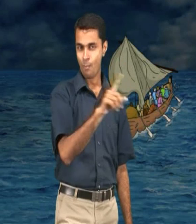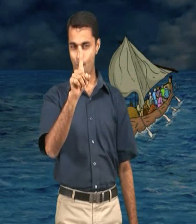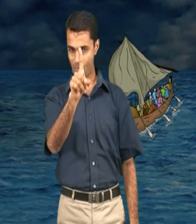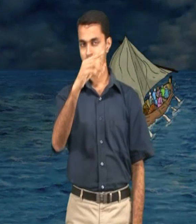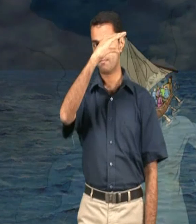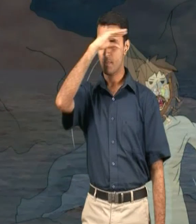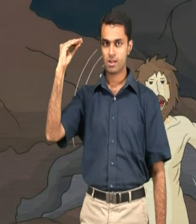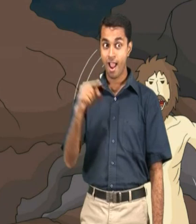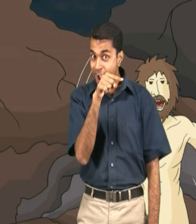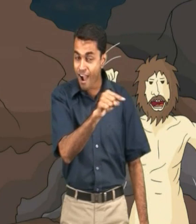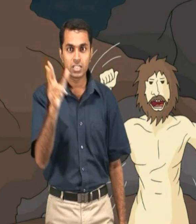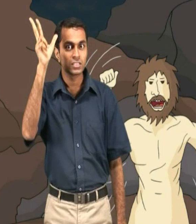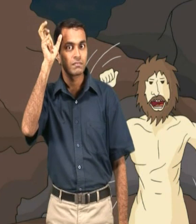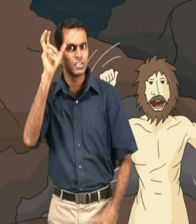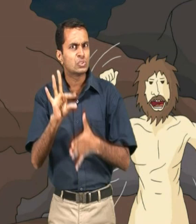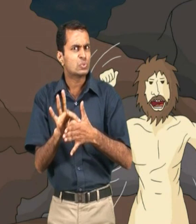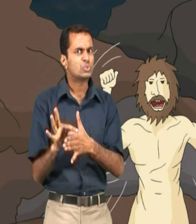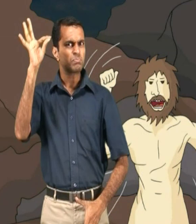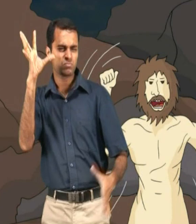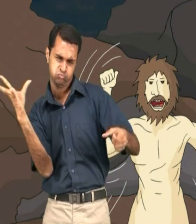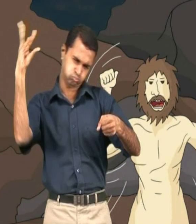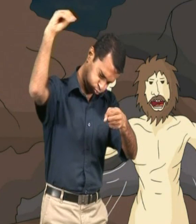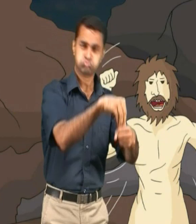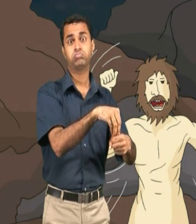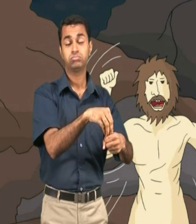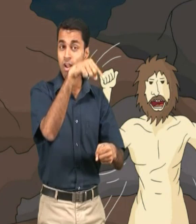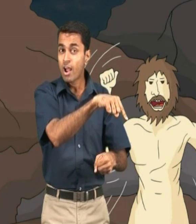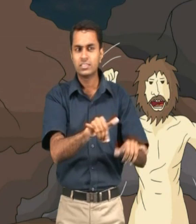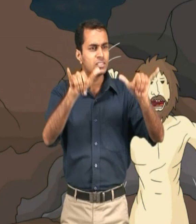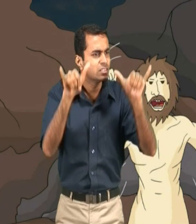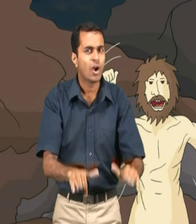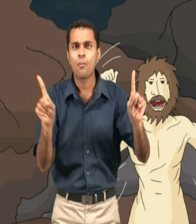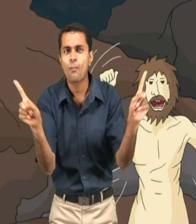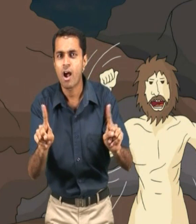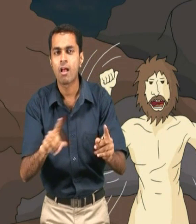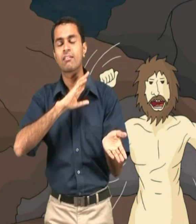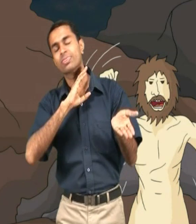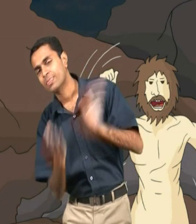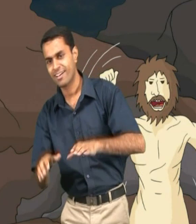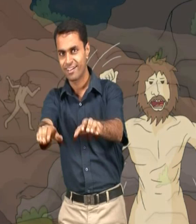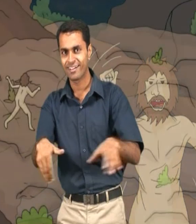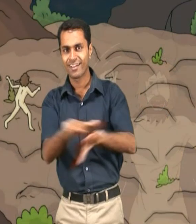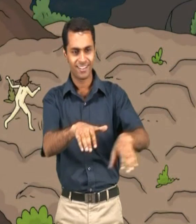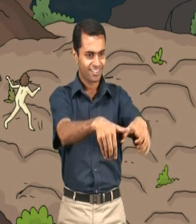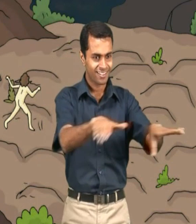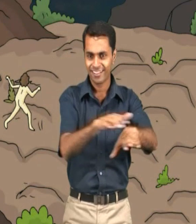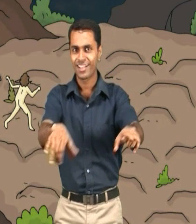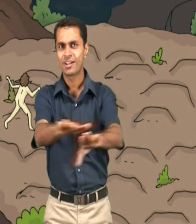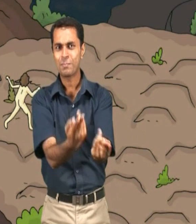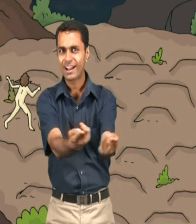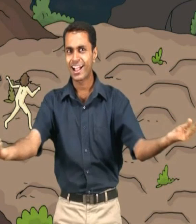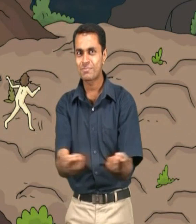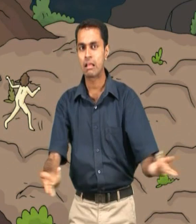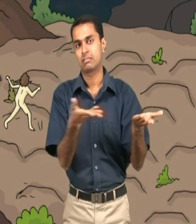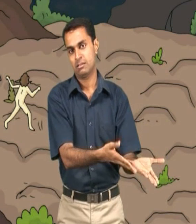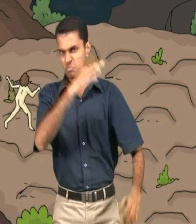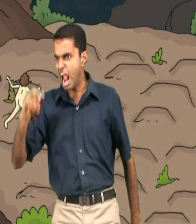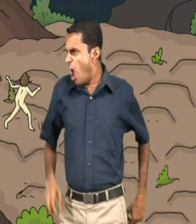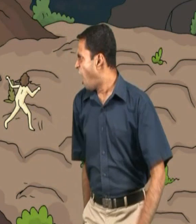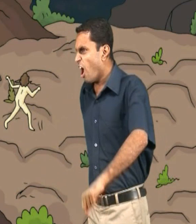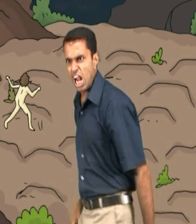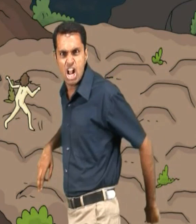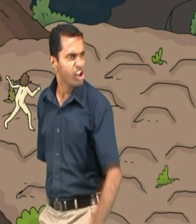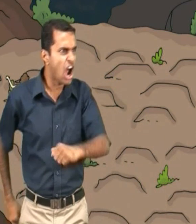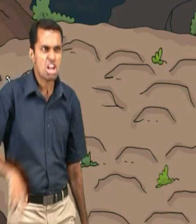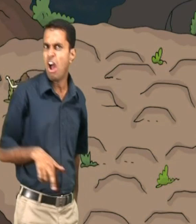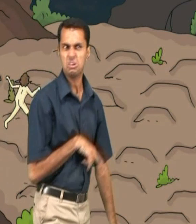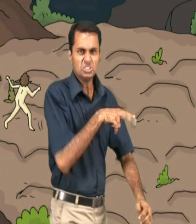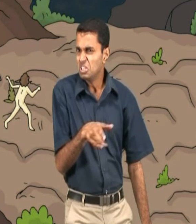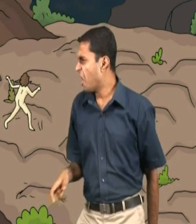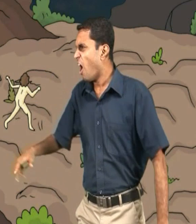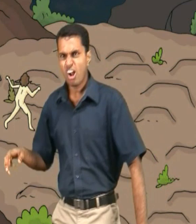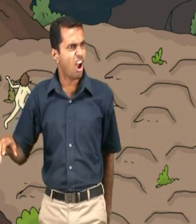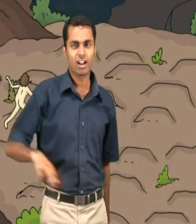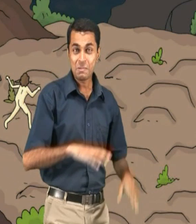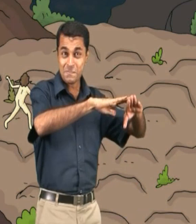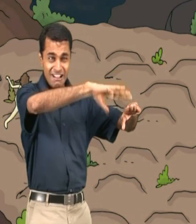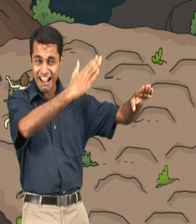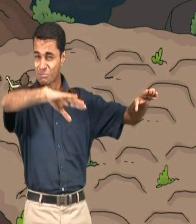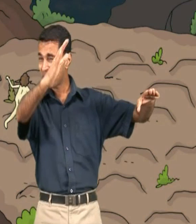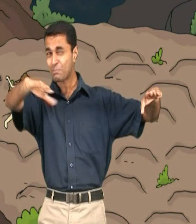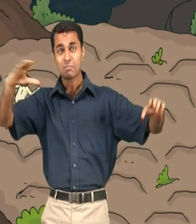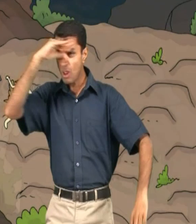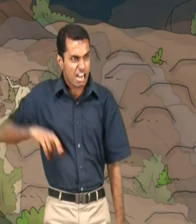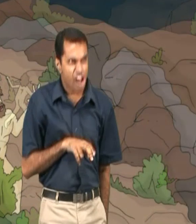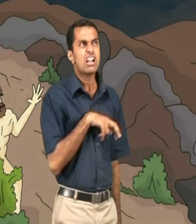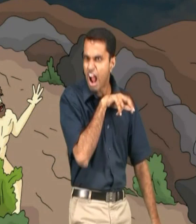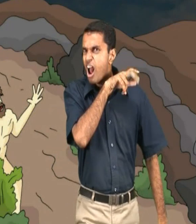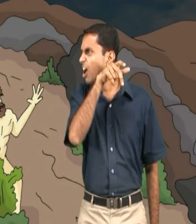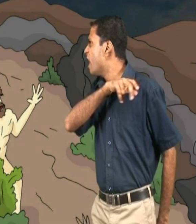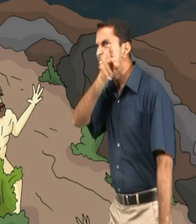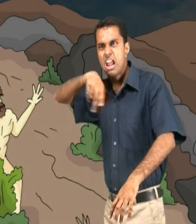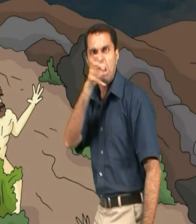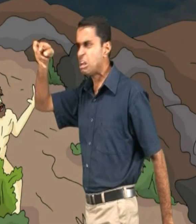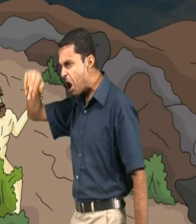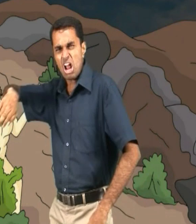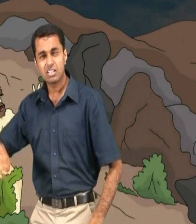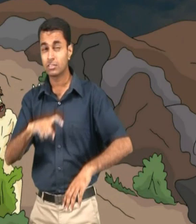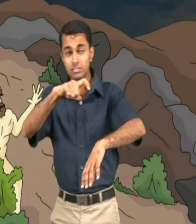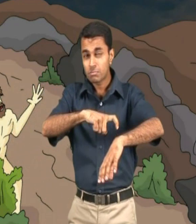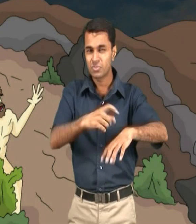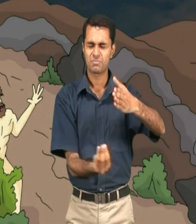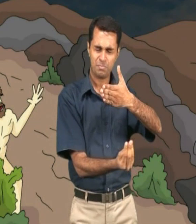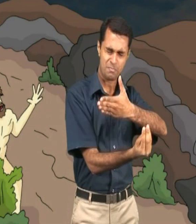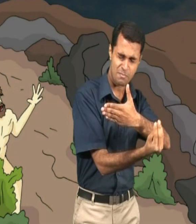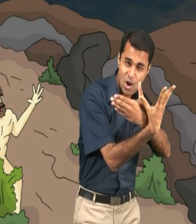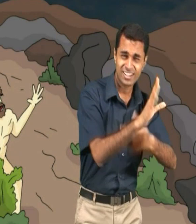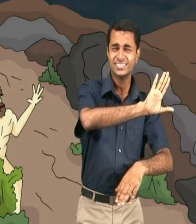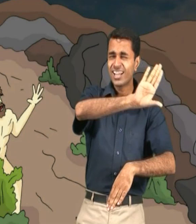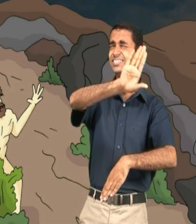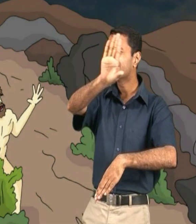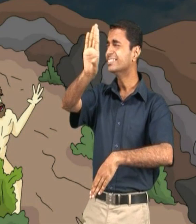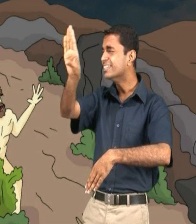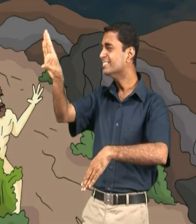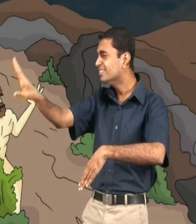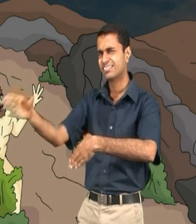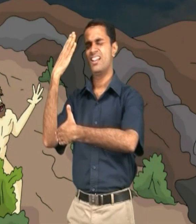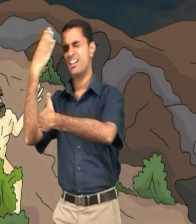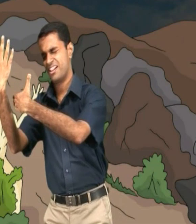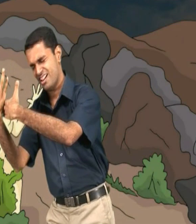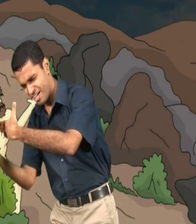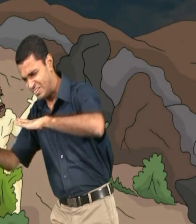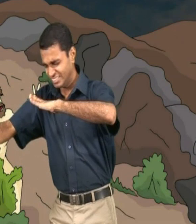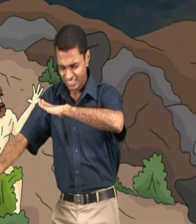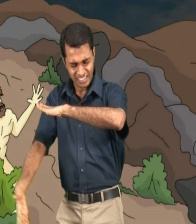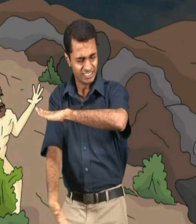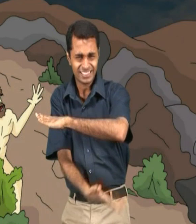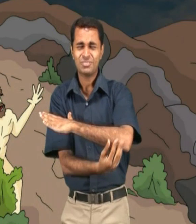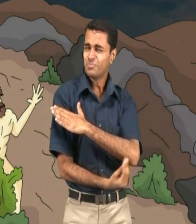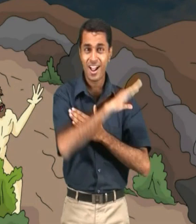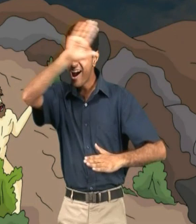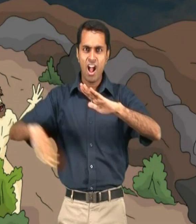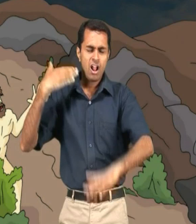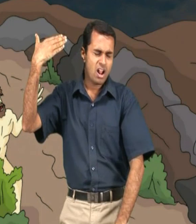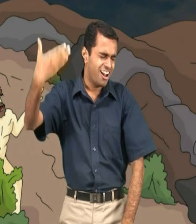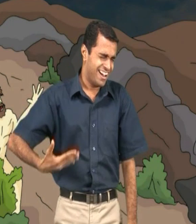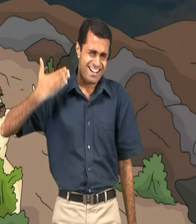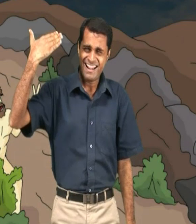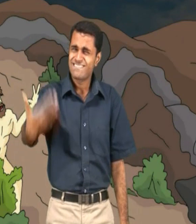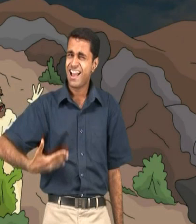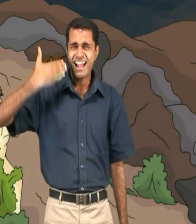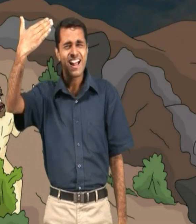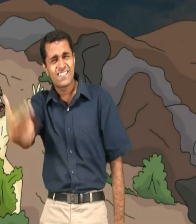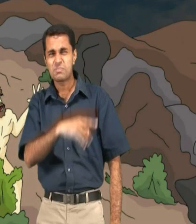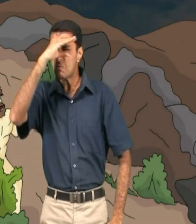This man had been living in the tombs and could no longer be restrained, even with chains.